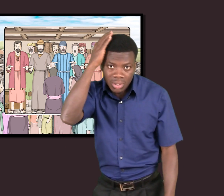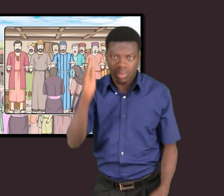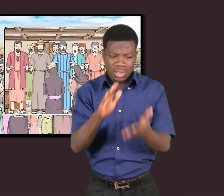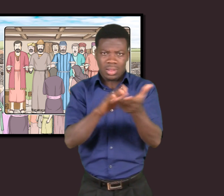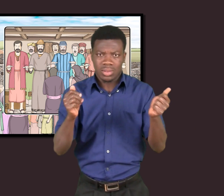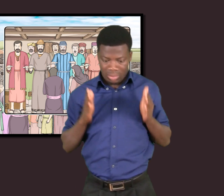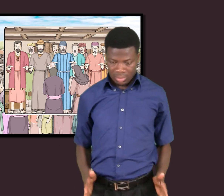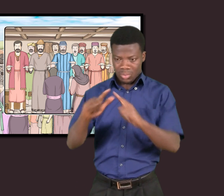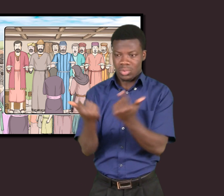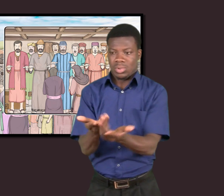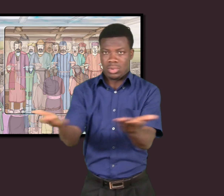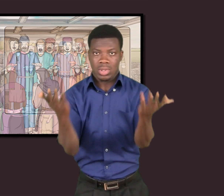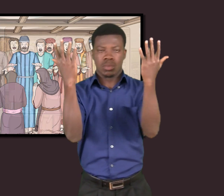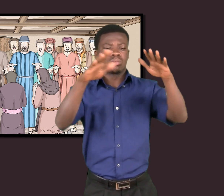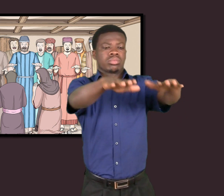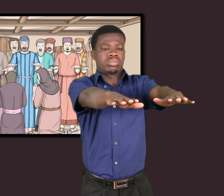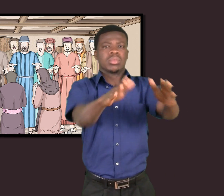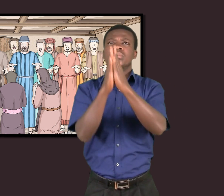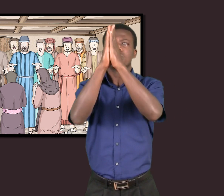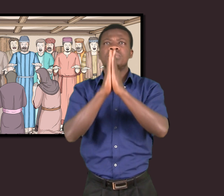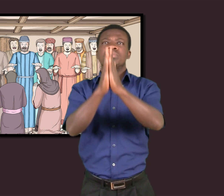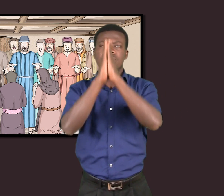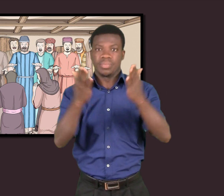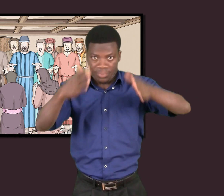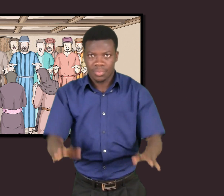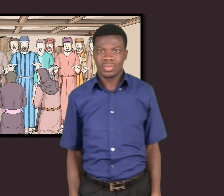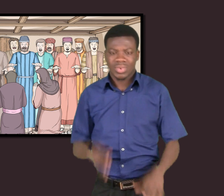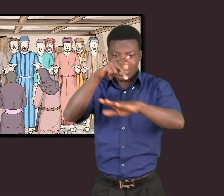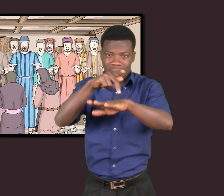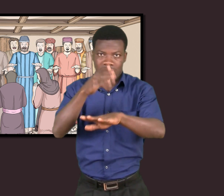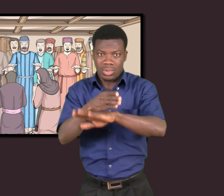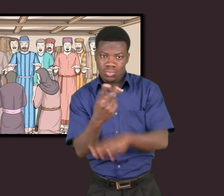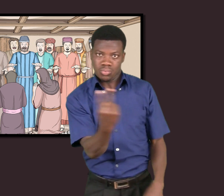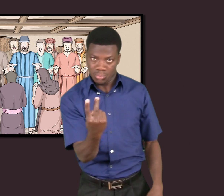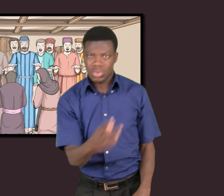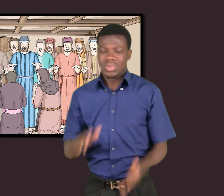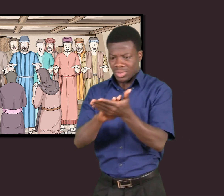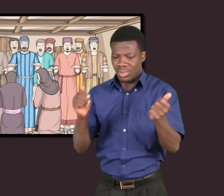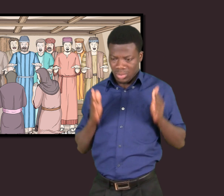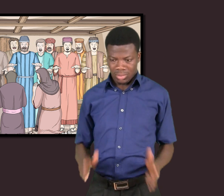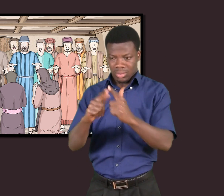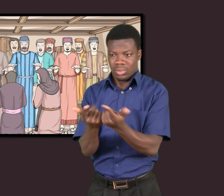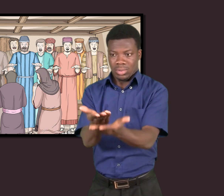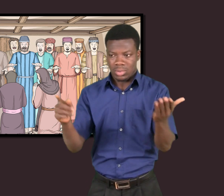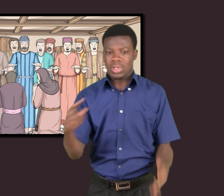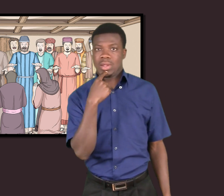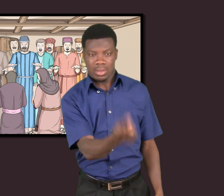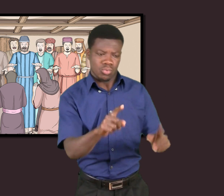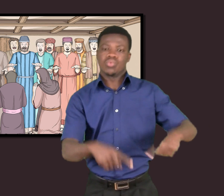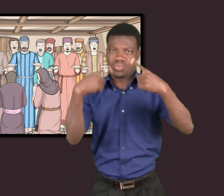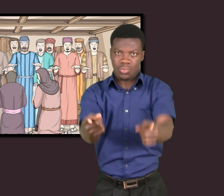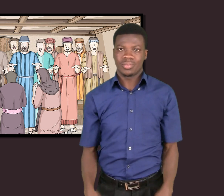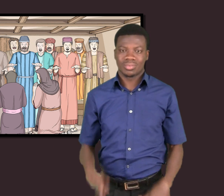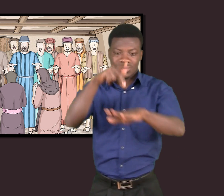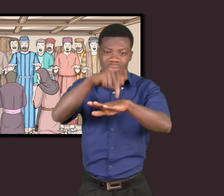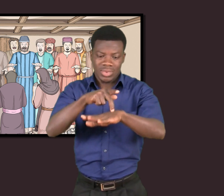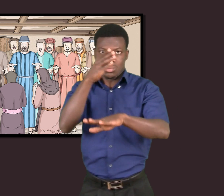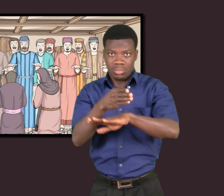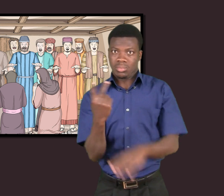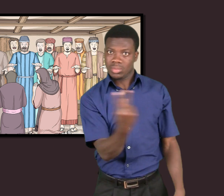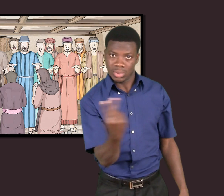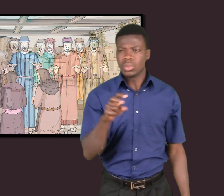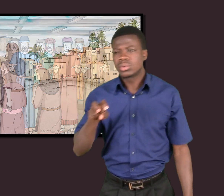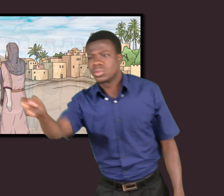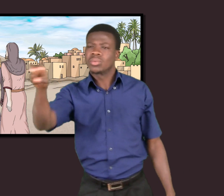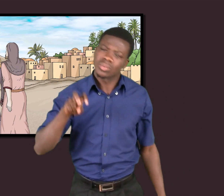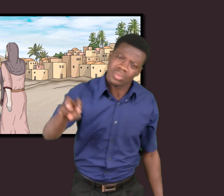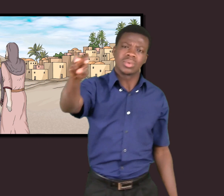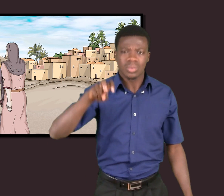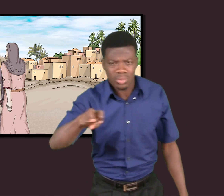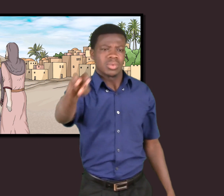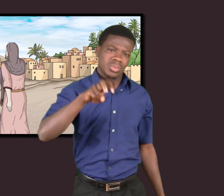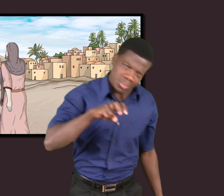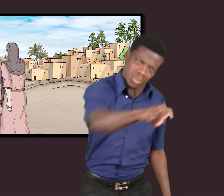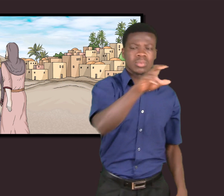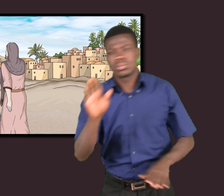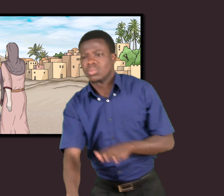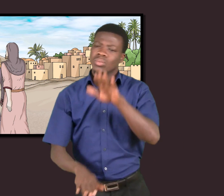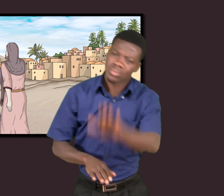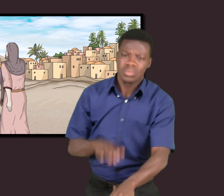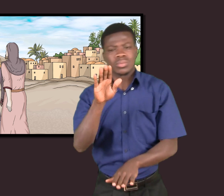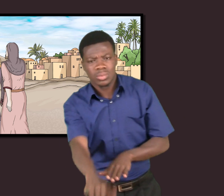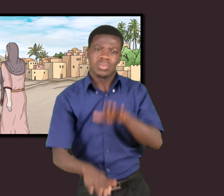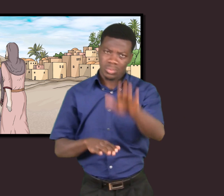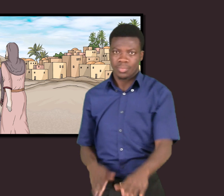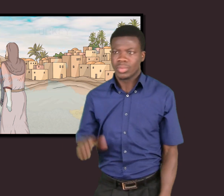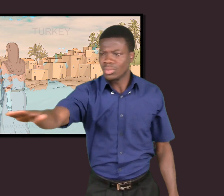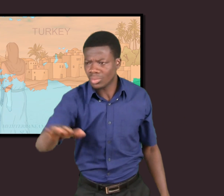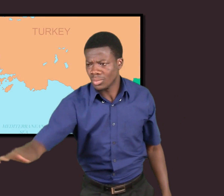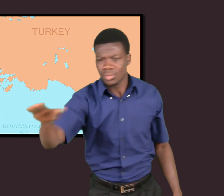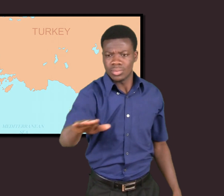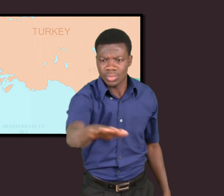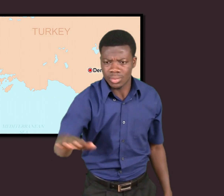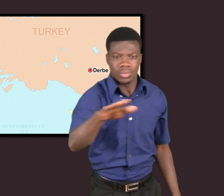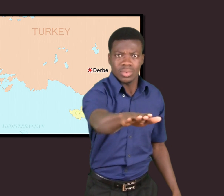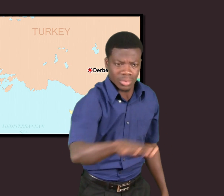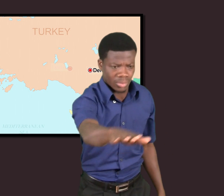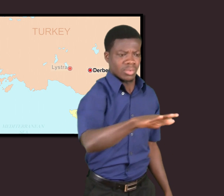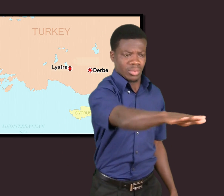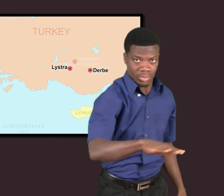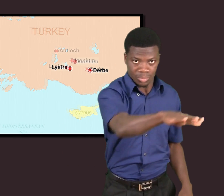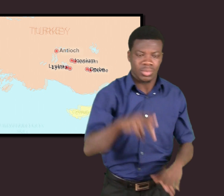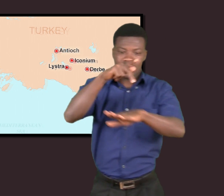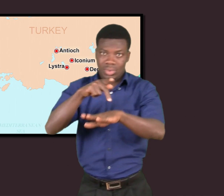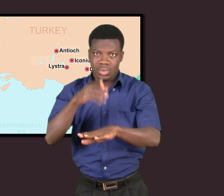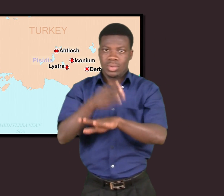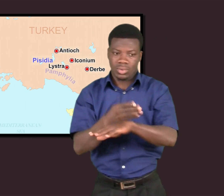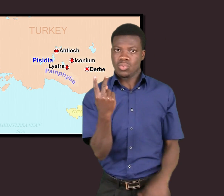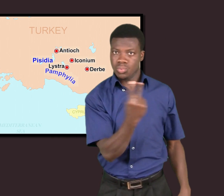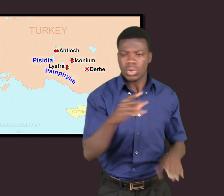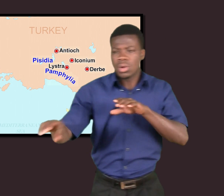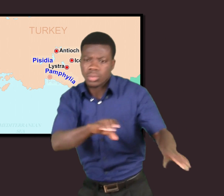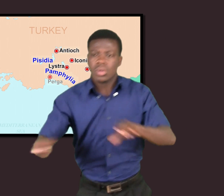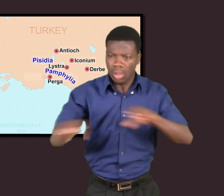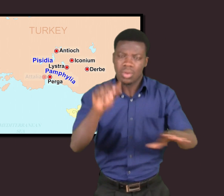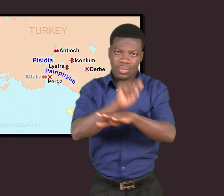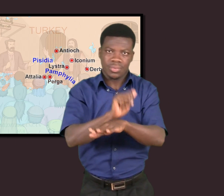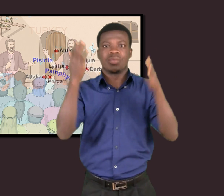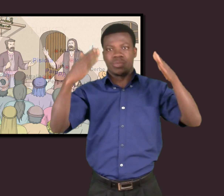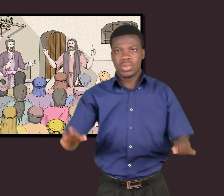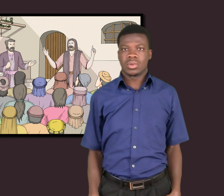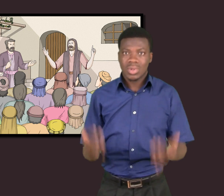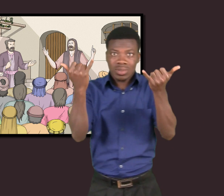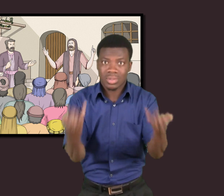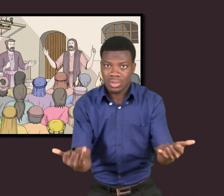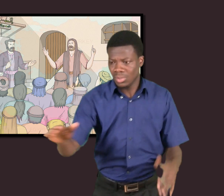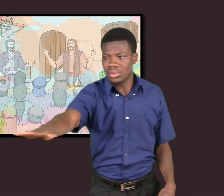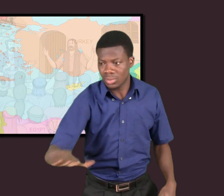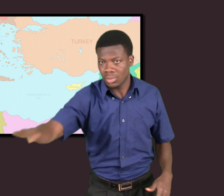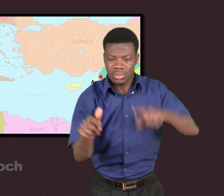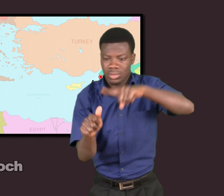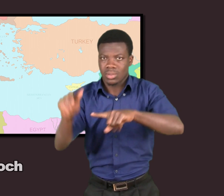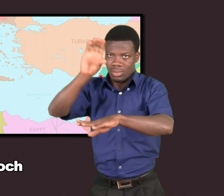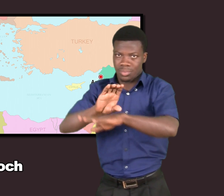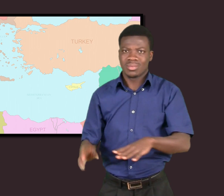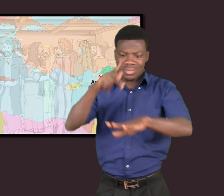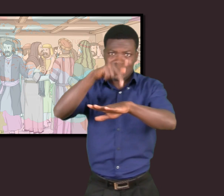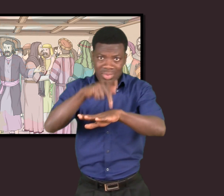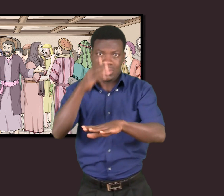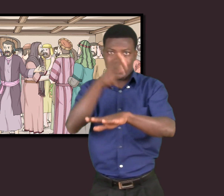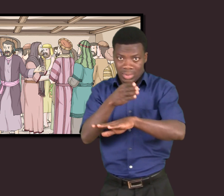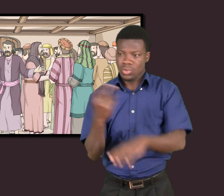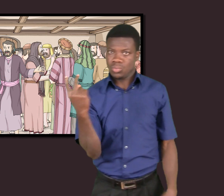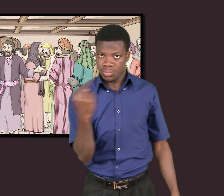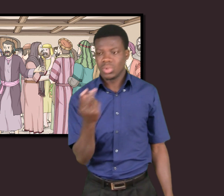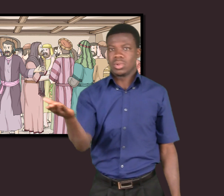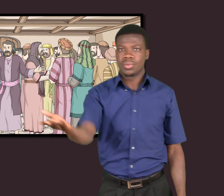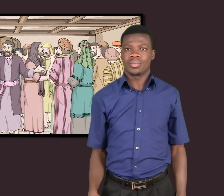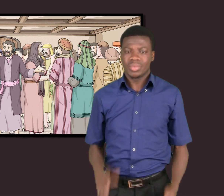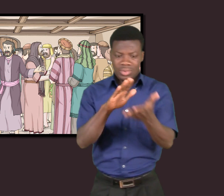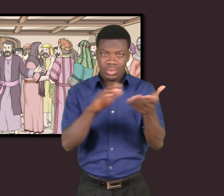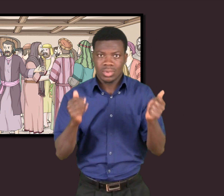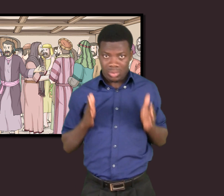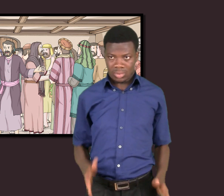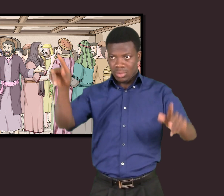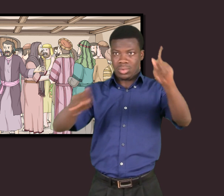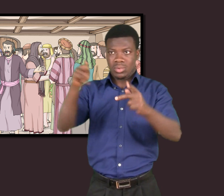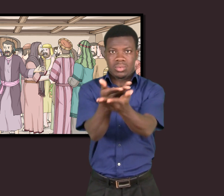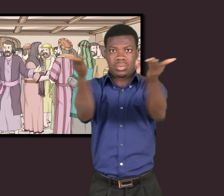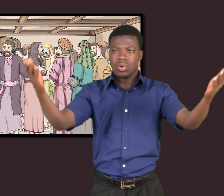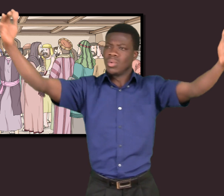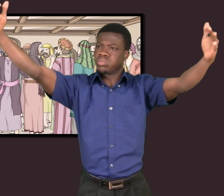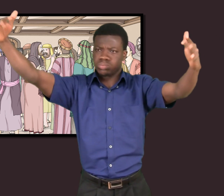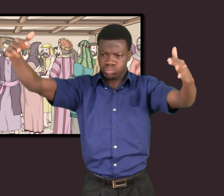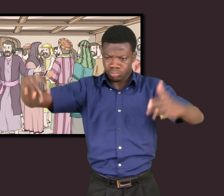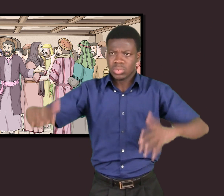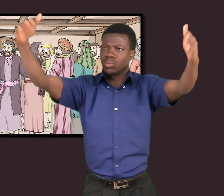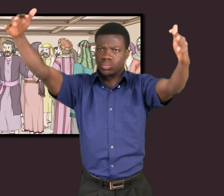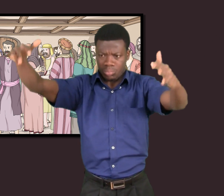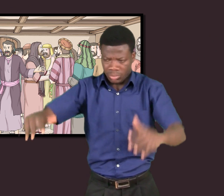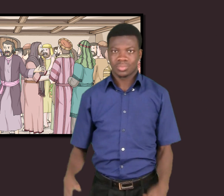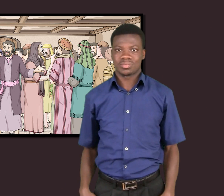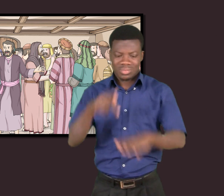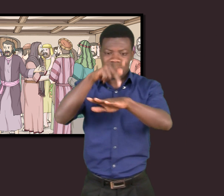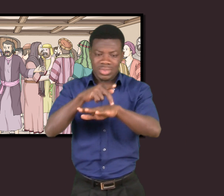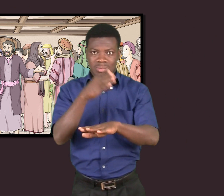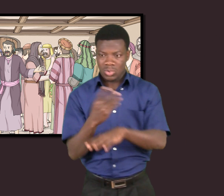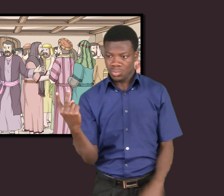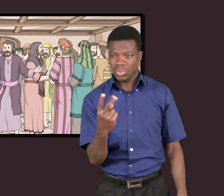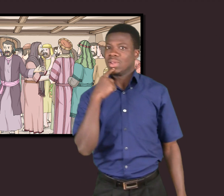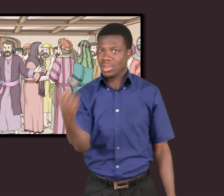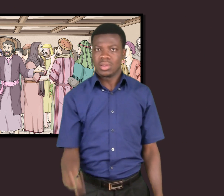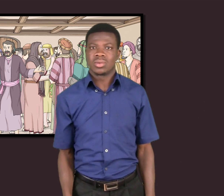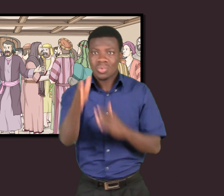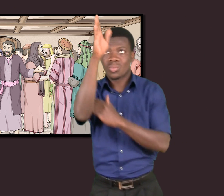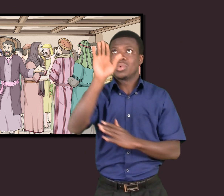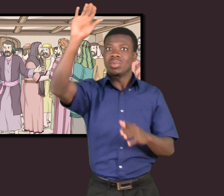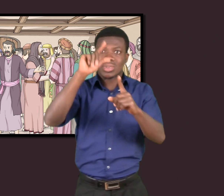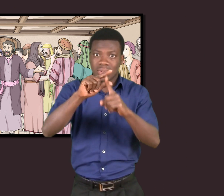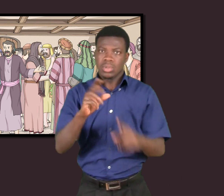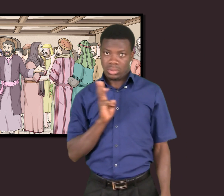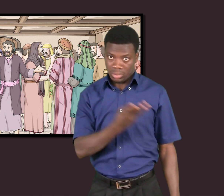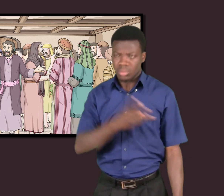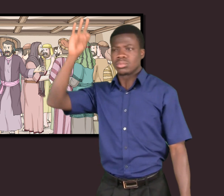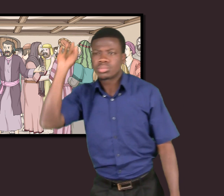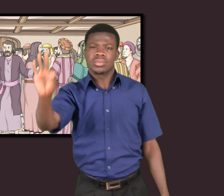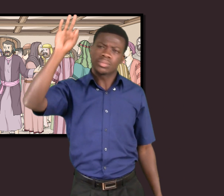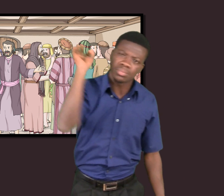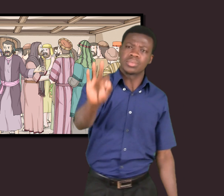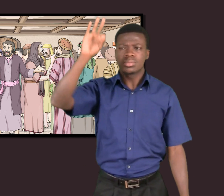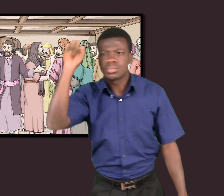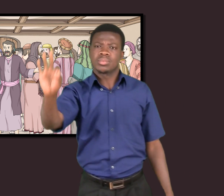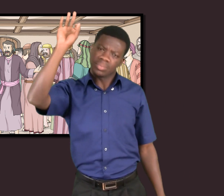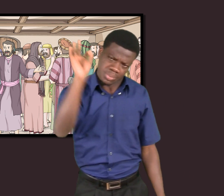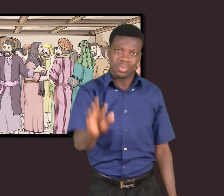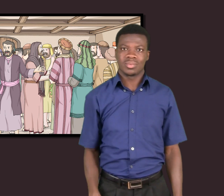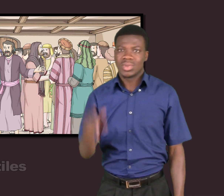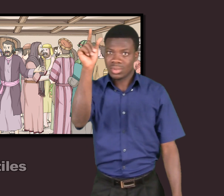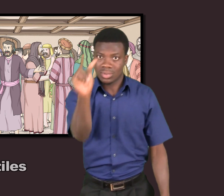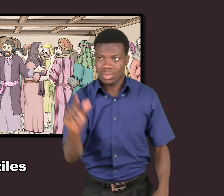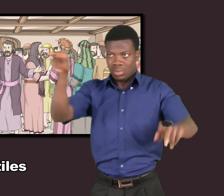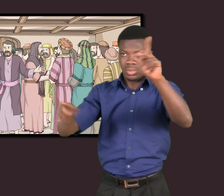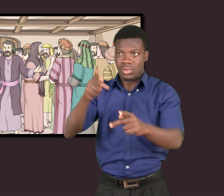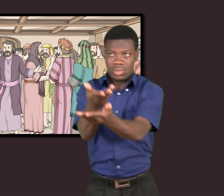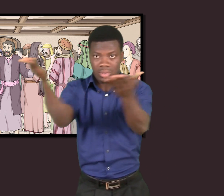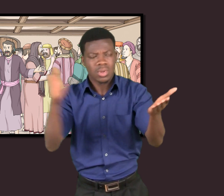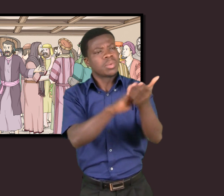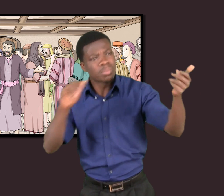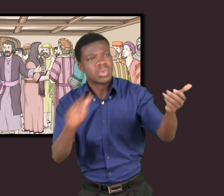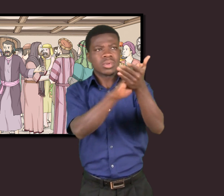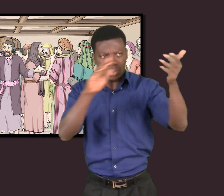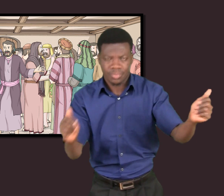When they arrived, they gathered the church together and reported all that God had done through them, and how He had opened the door of faith to the Gentiles.